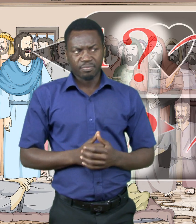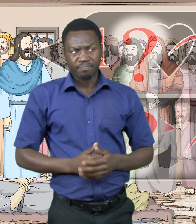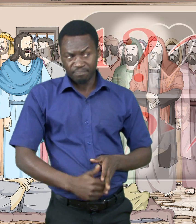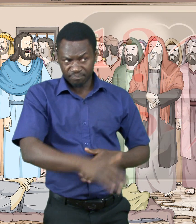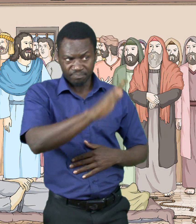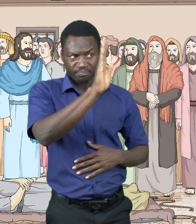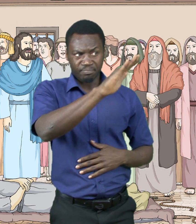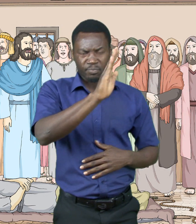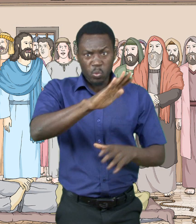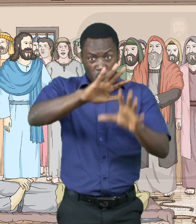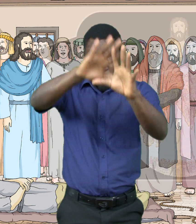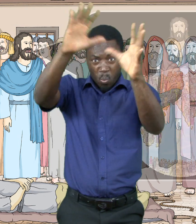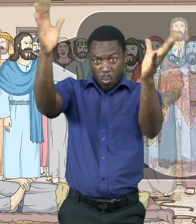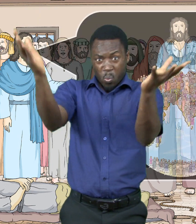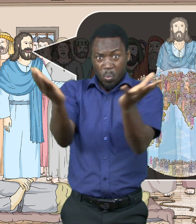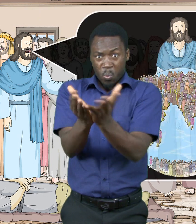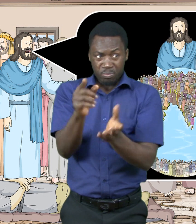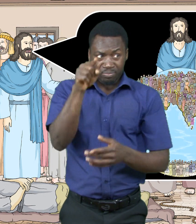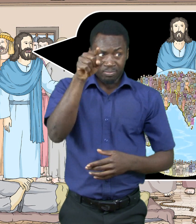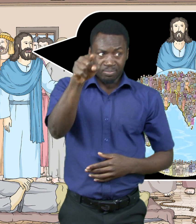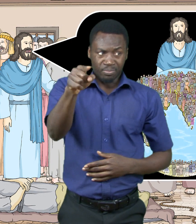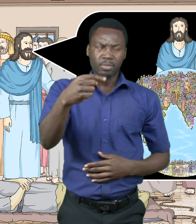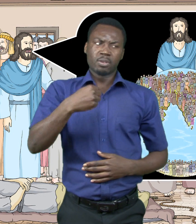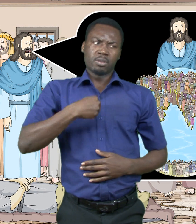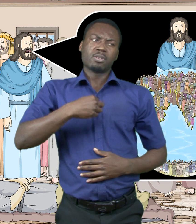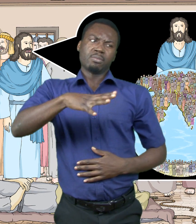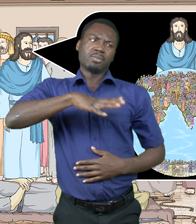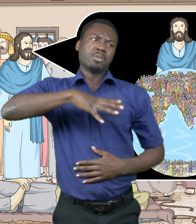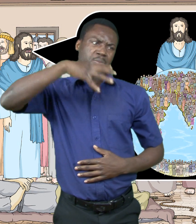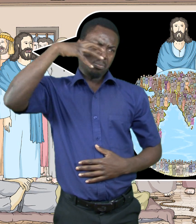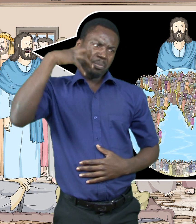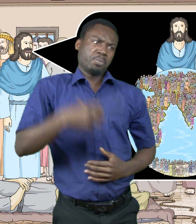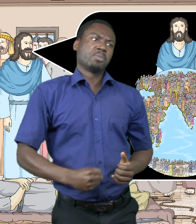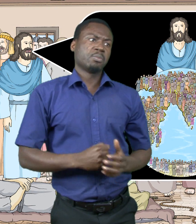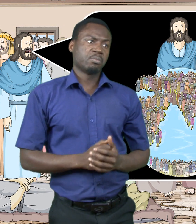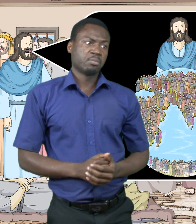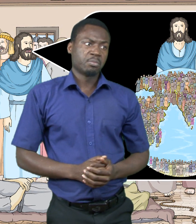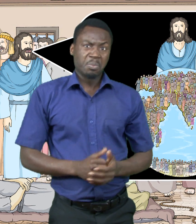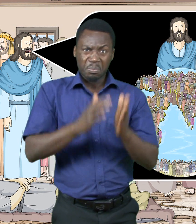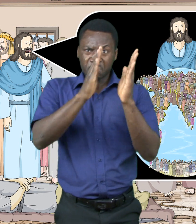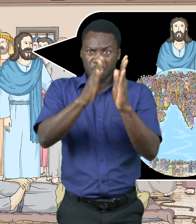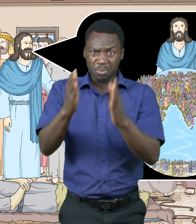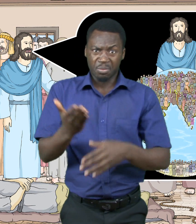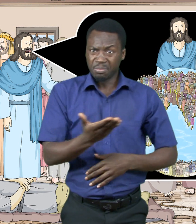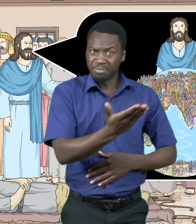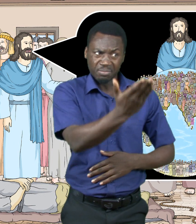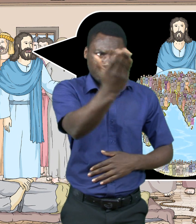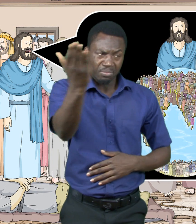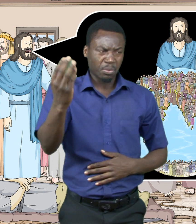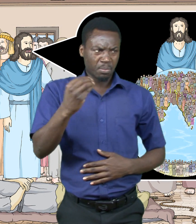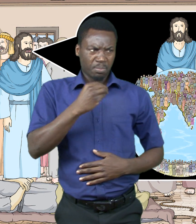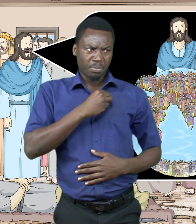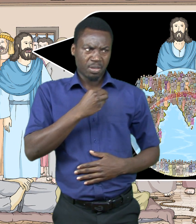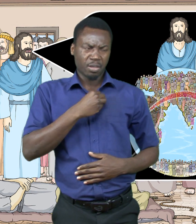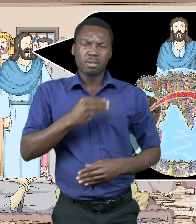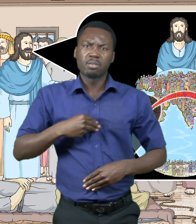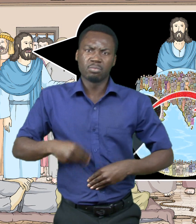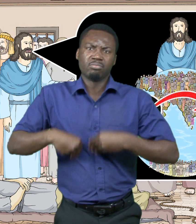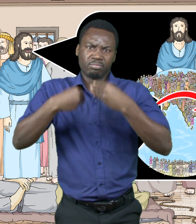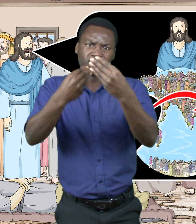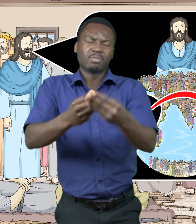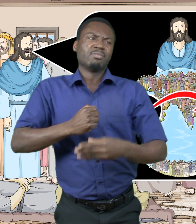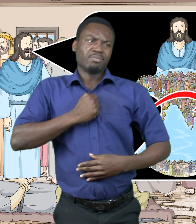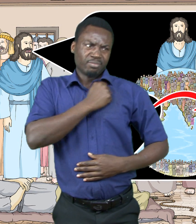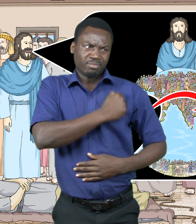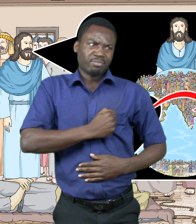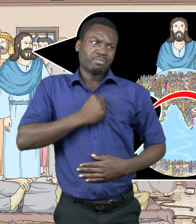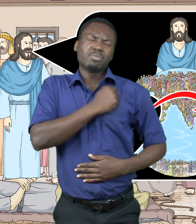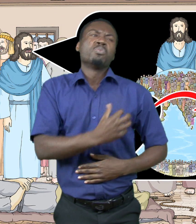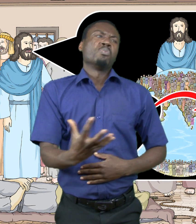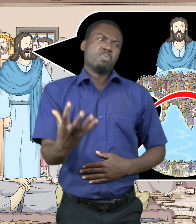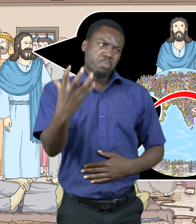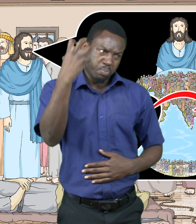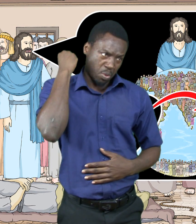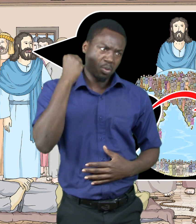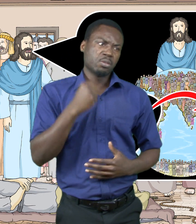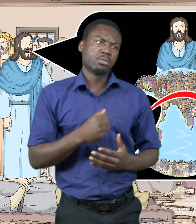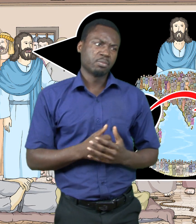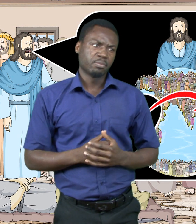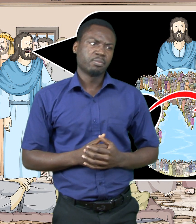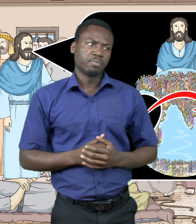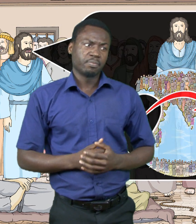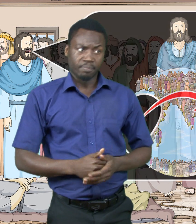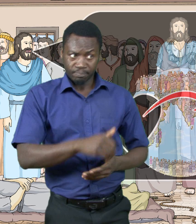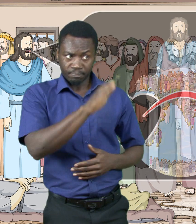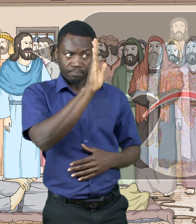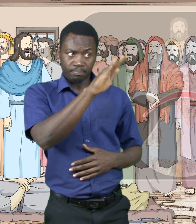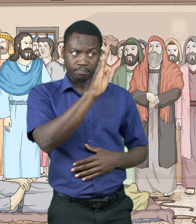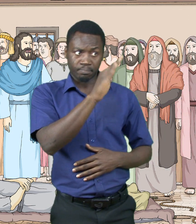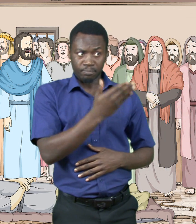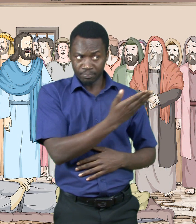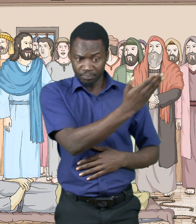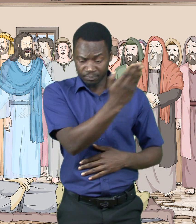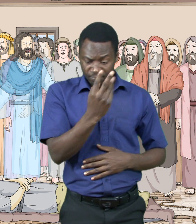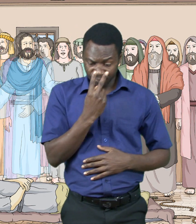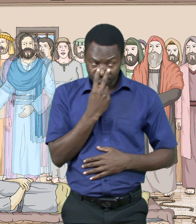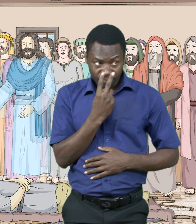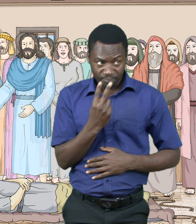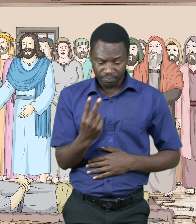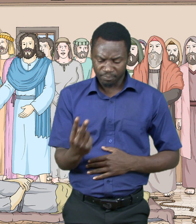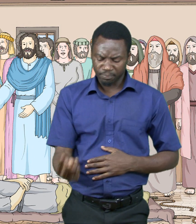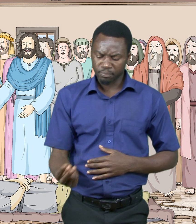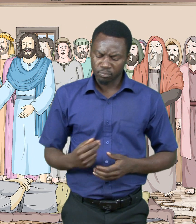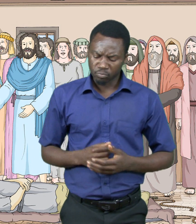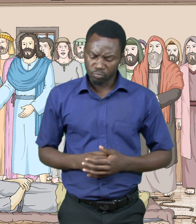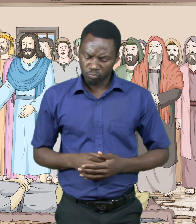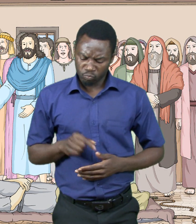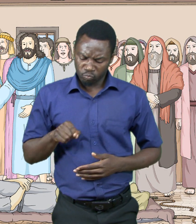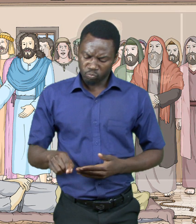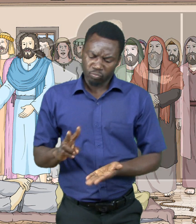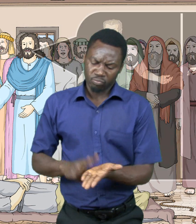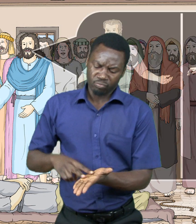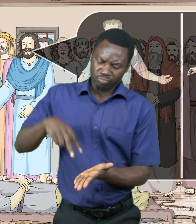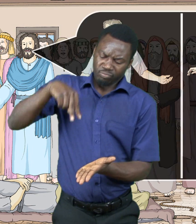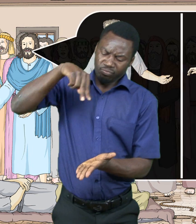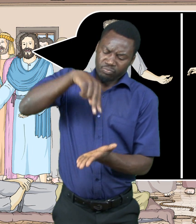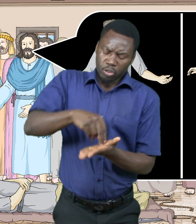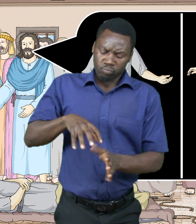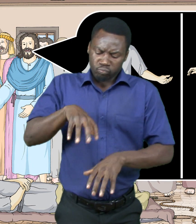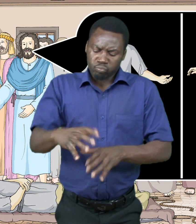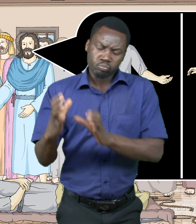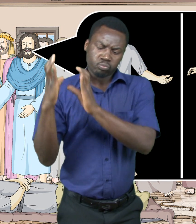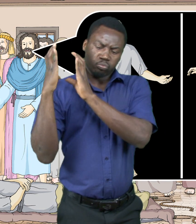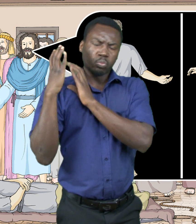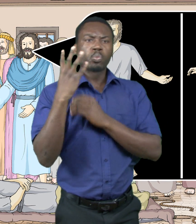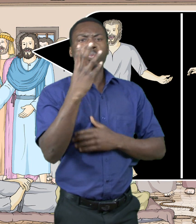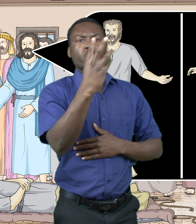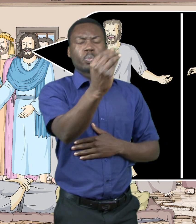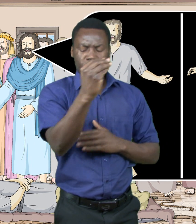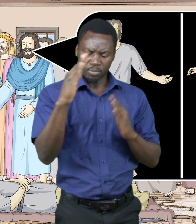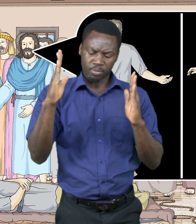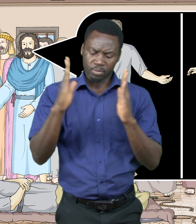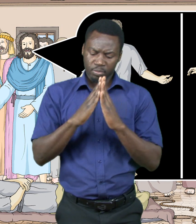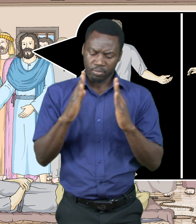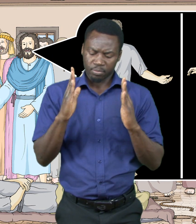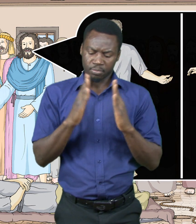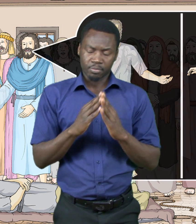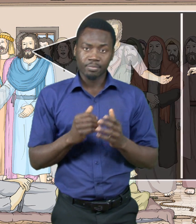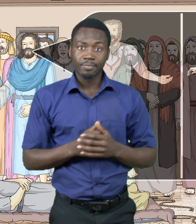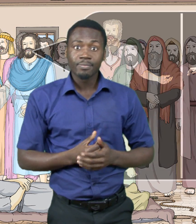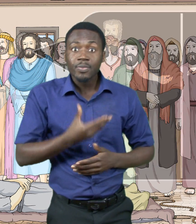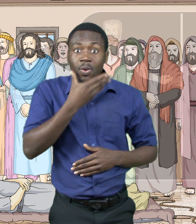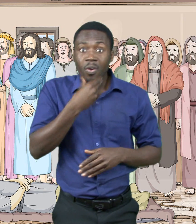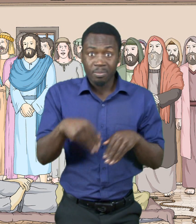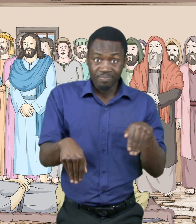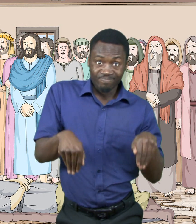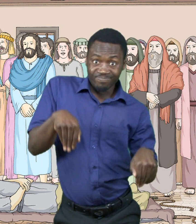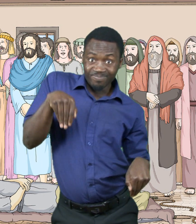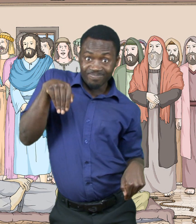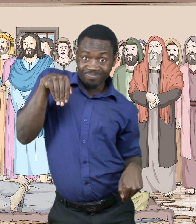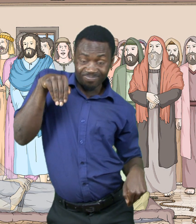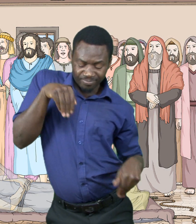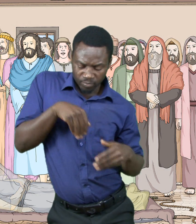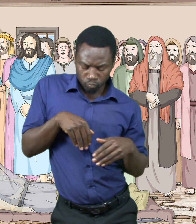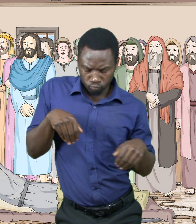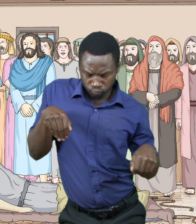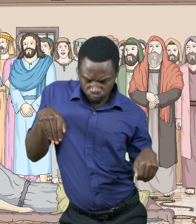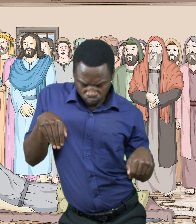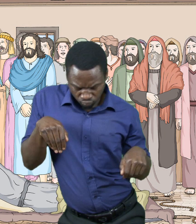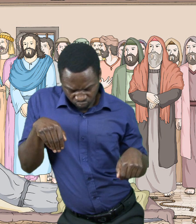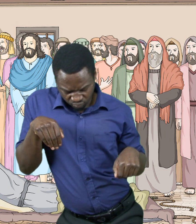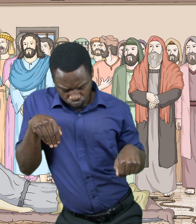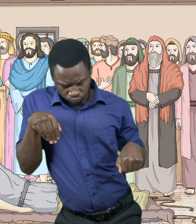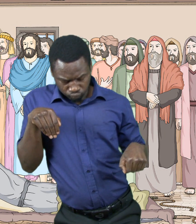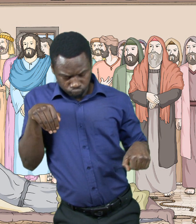But so that you may know that the Son of Man has authority on earth to forgive sins...” He said to the paralytic, “I tell you, get up, pick up your mat, and go home.”